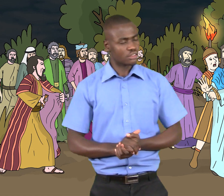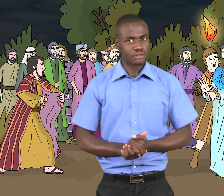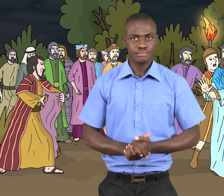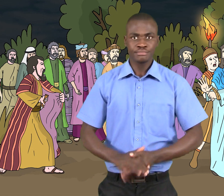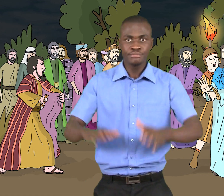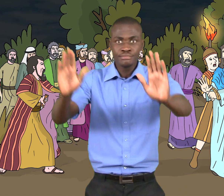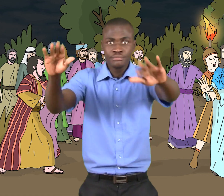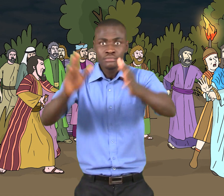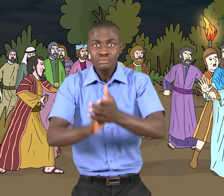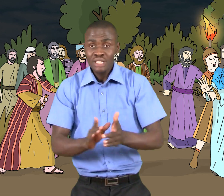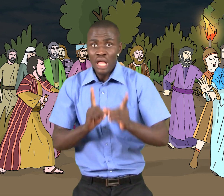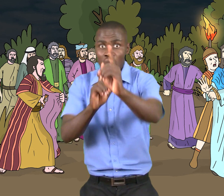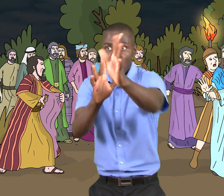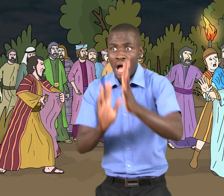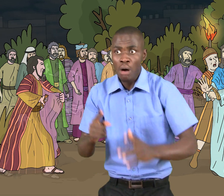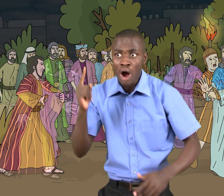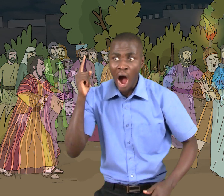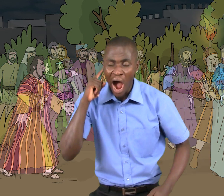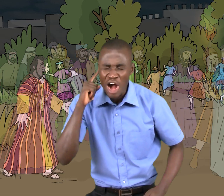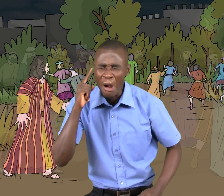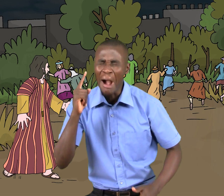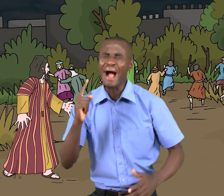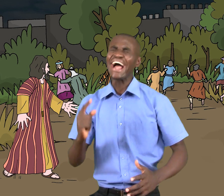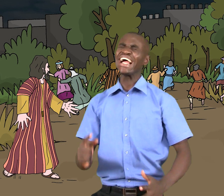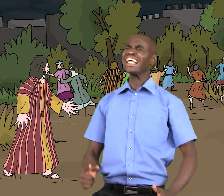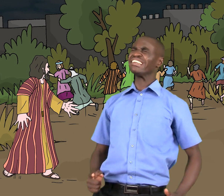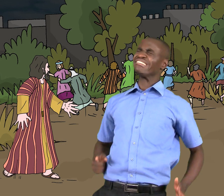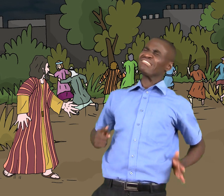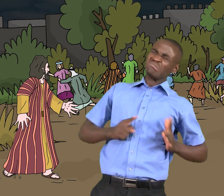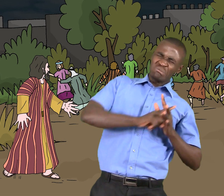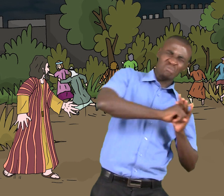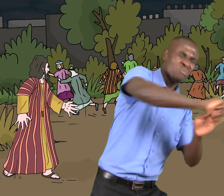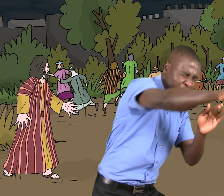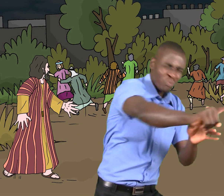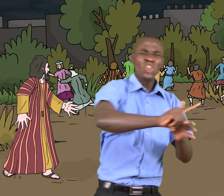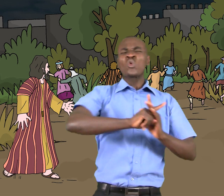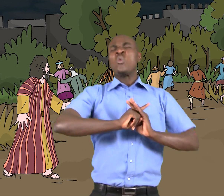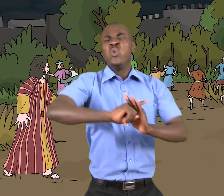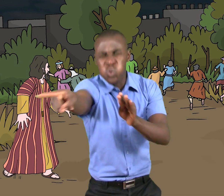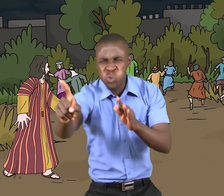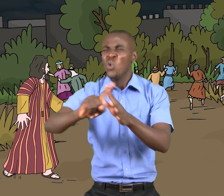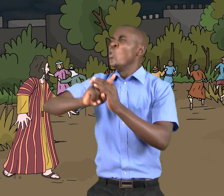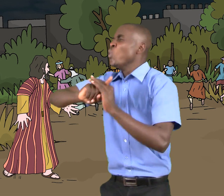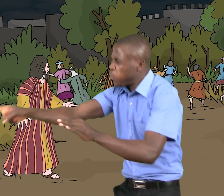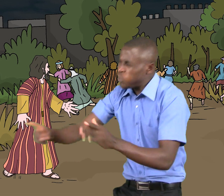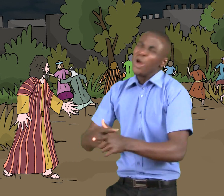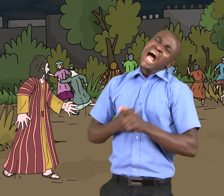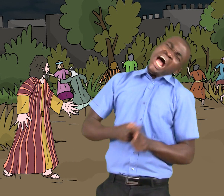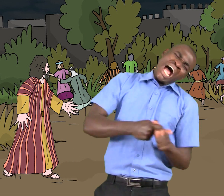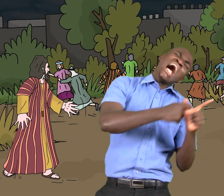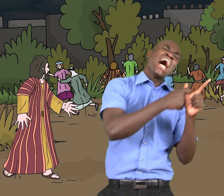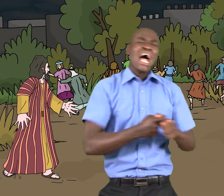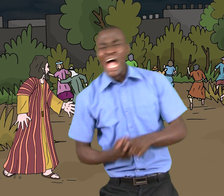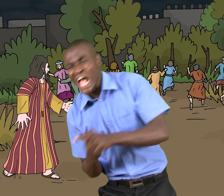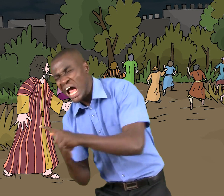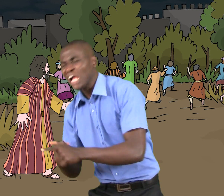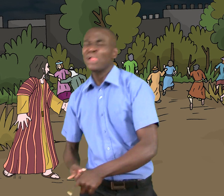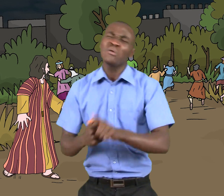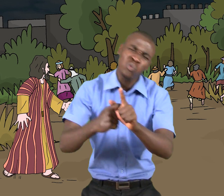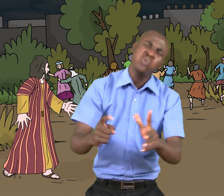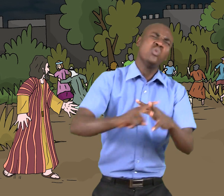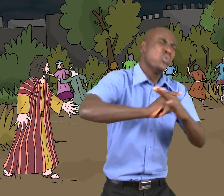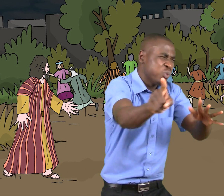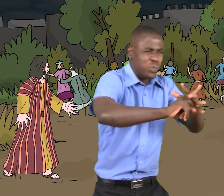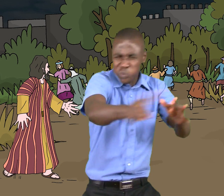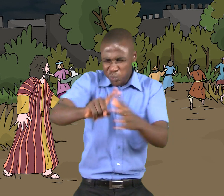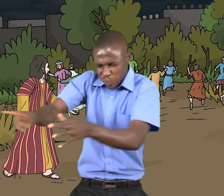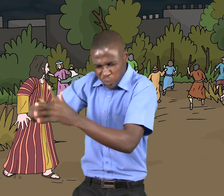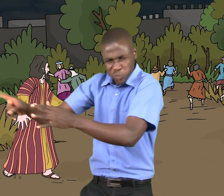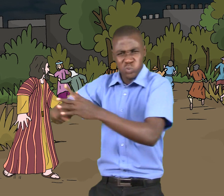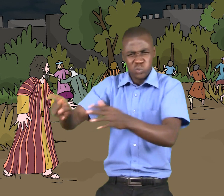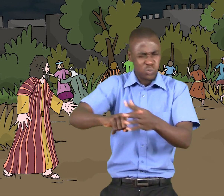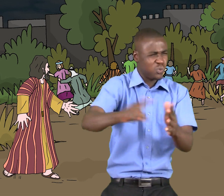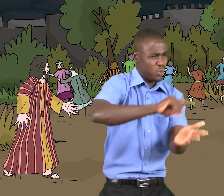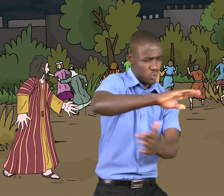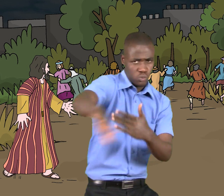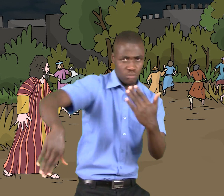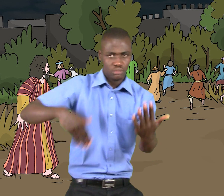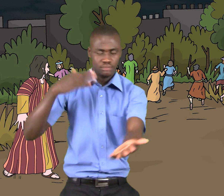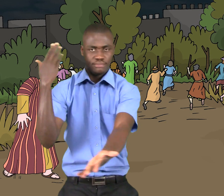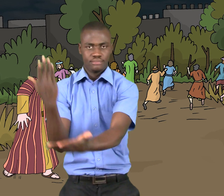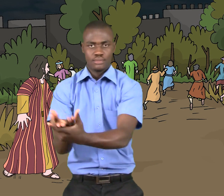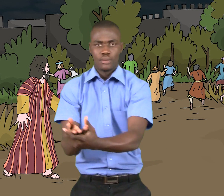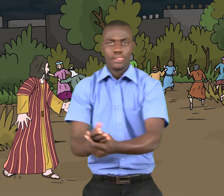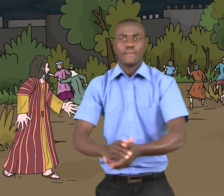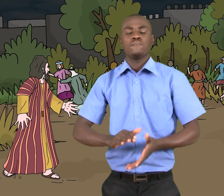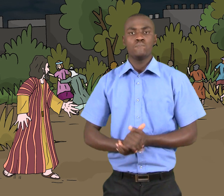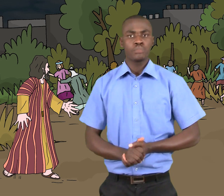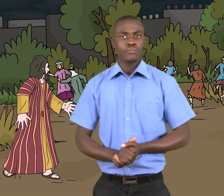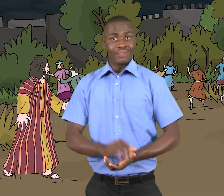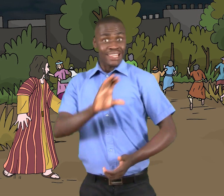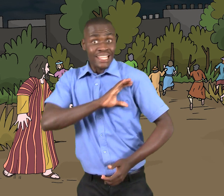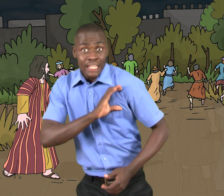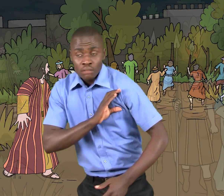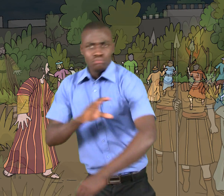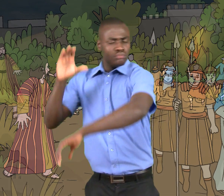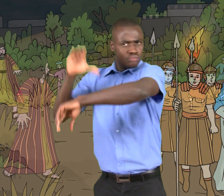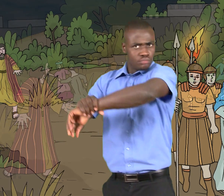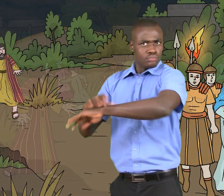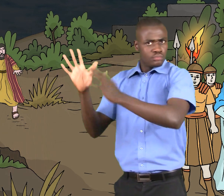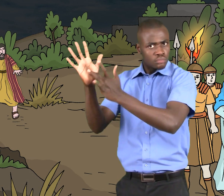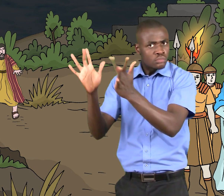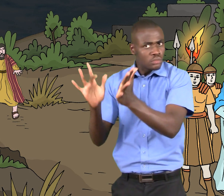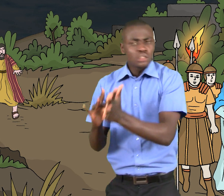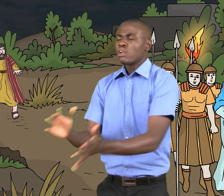Then all the disciples deserted Him and fled.